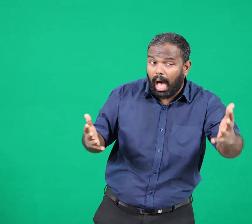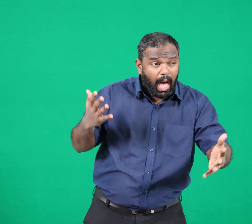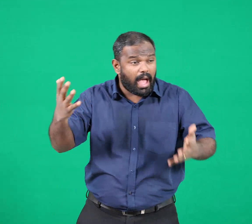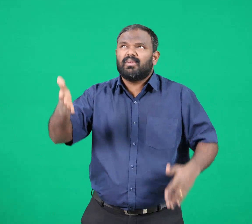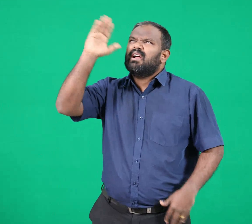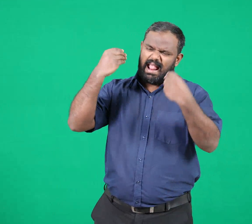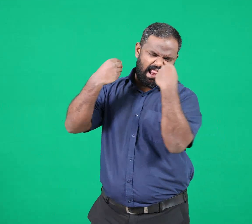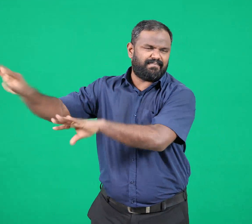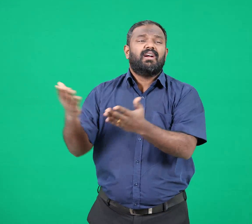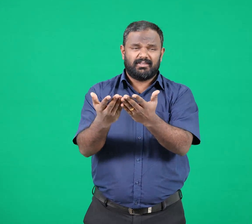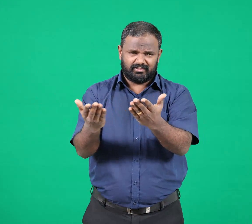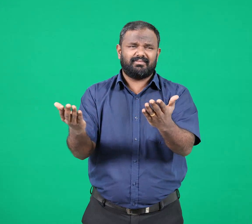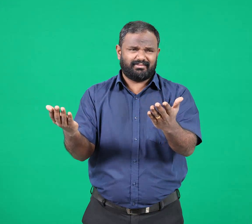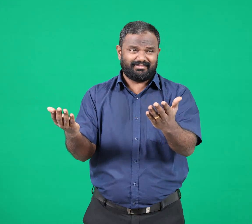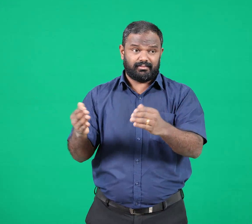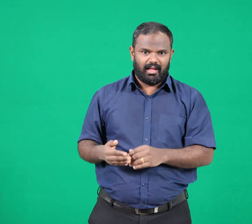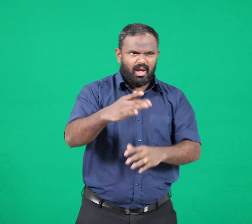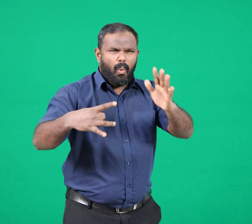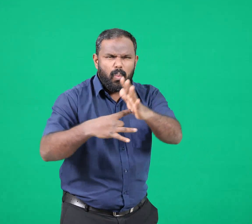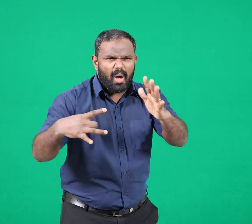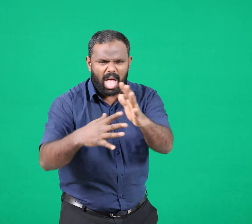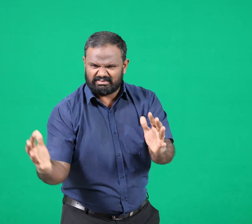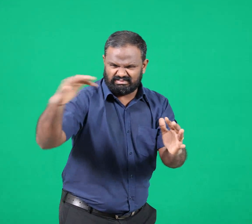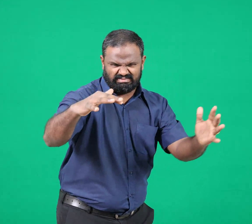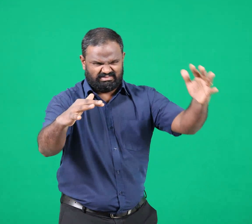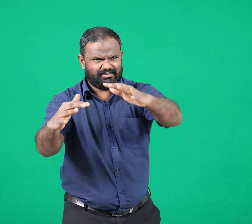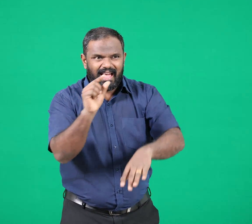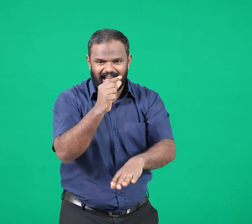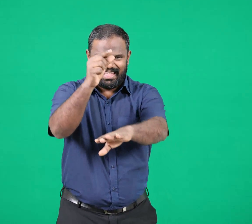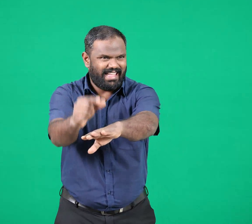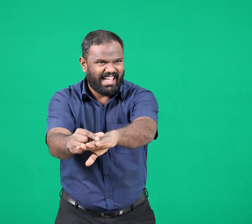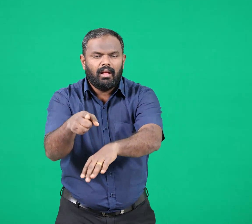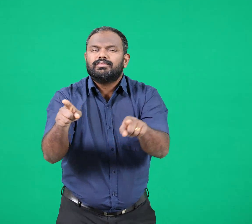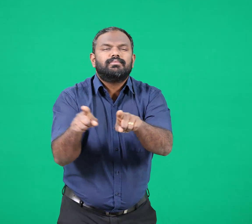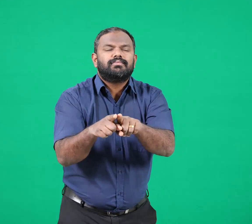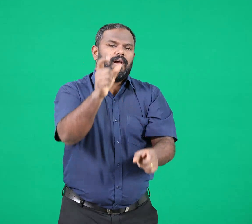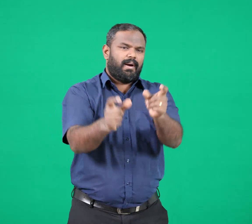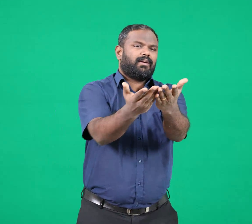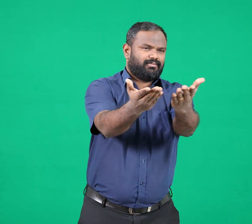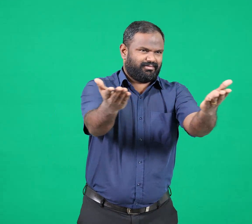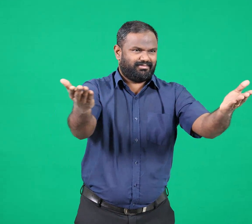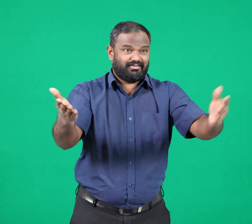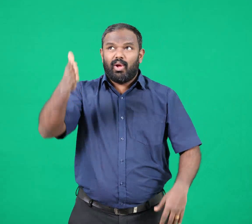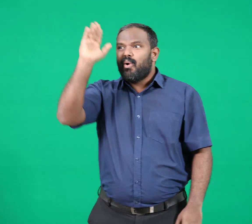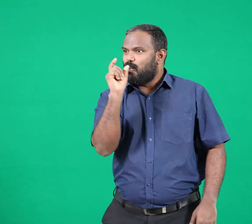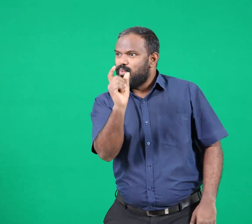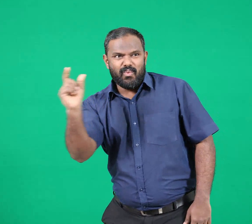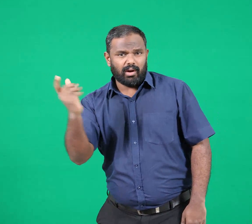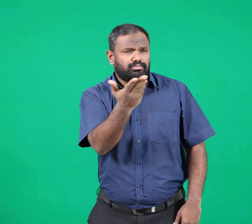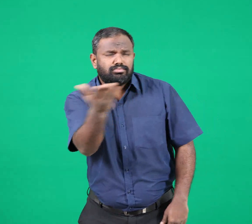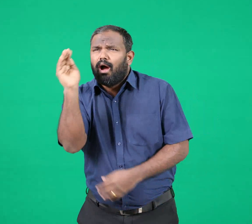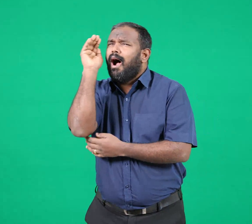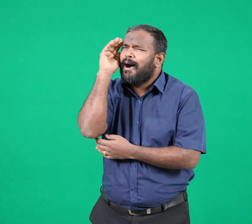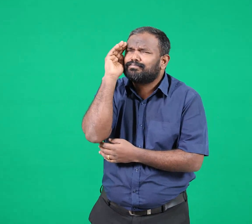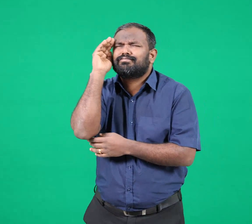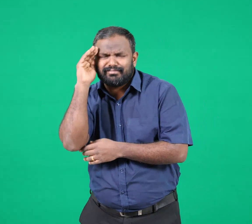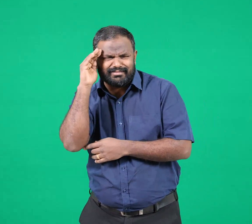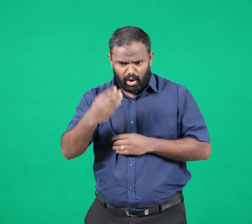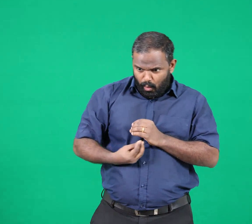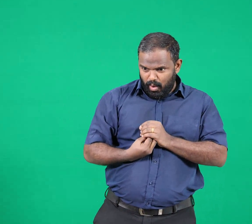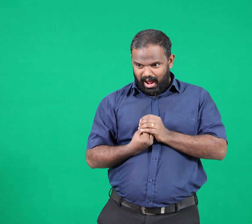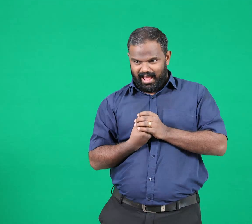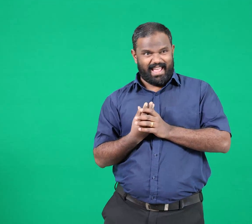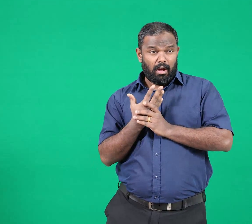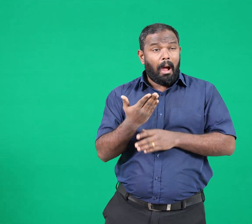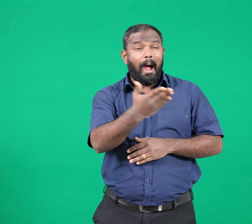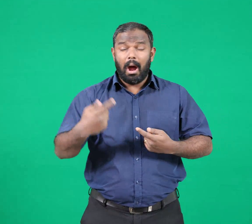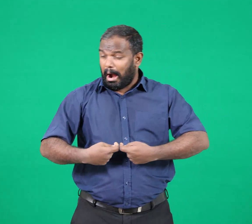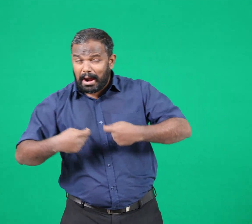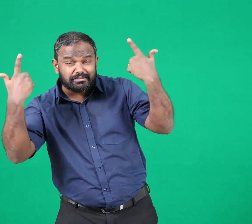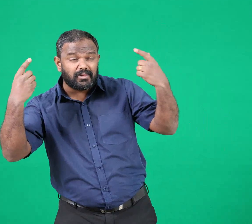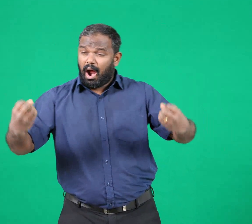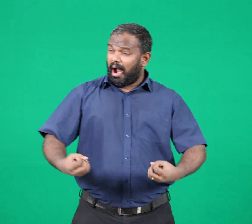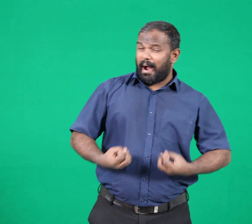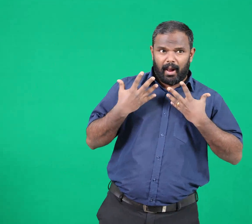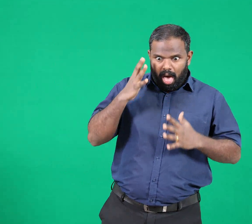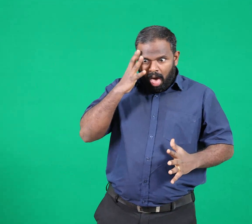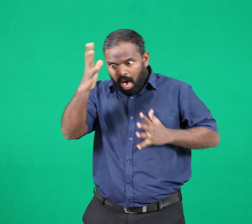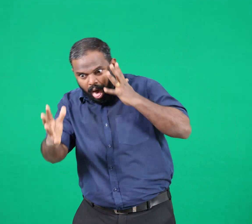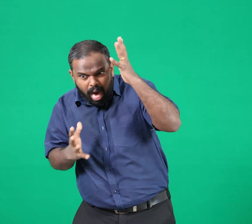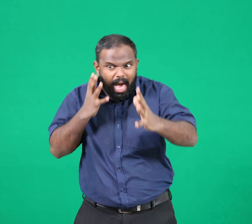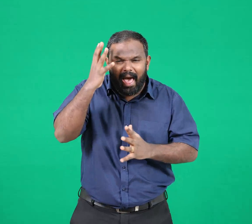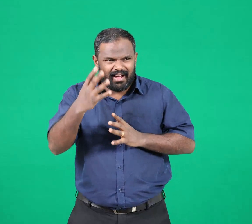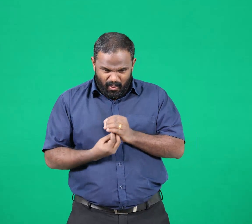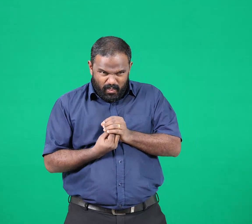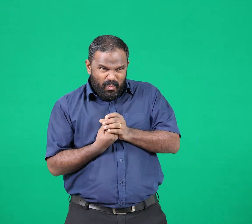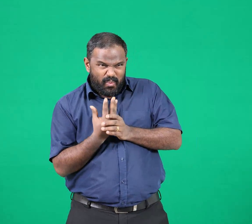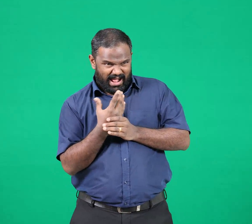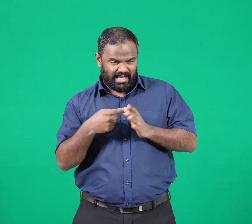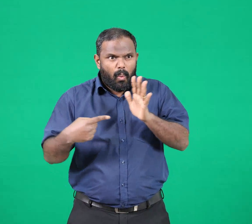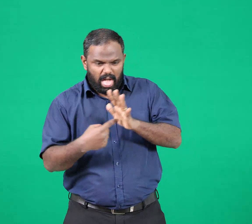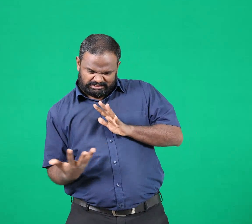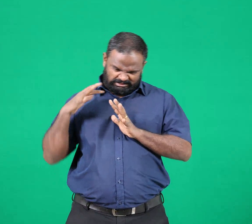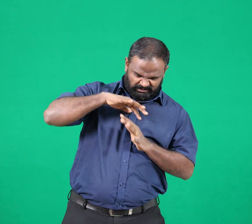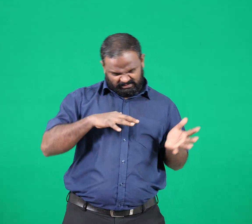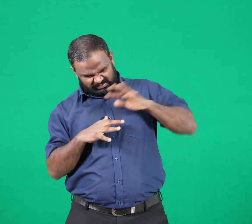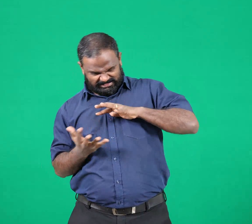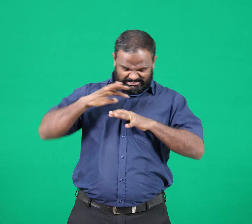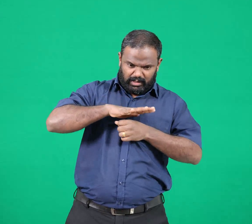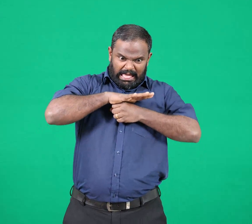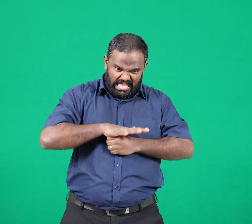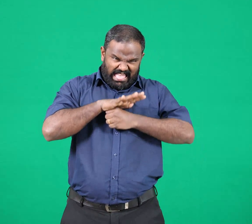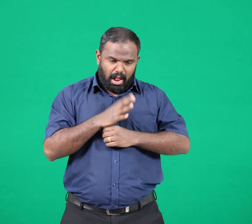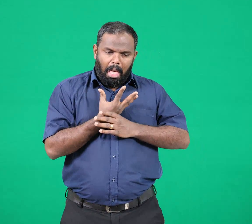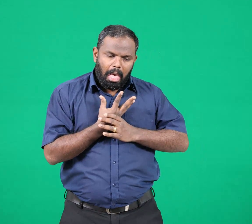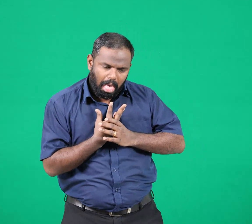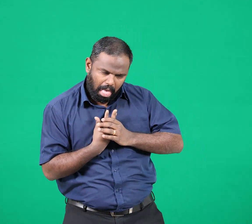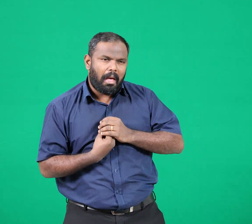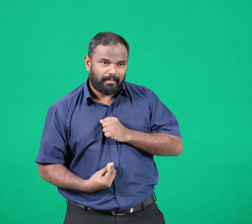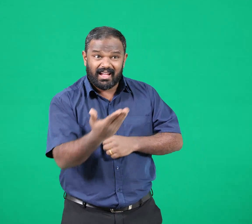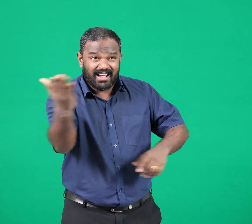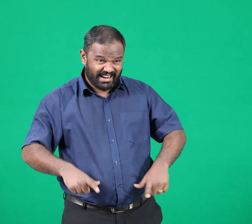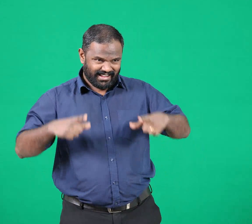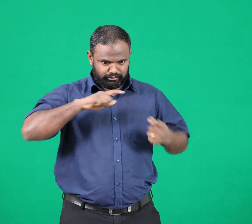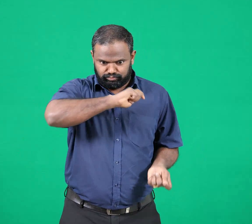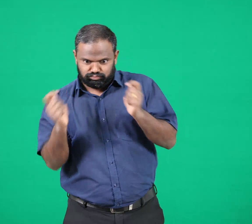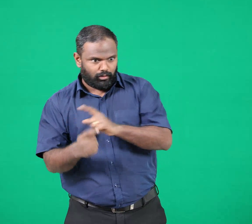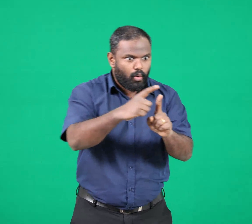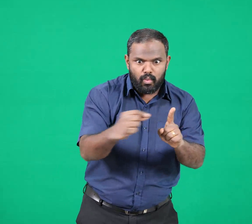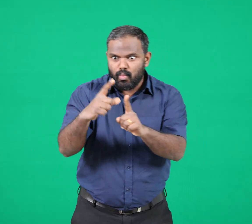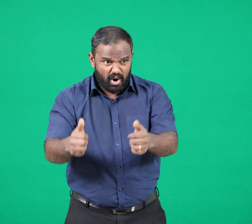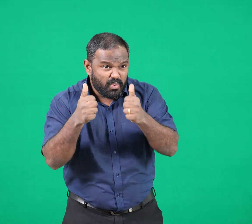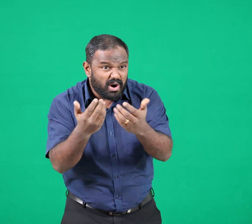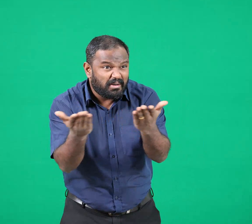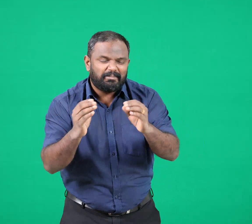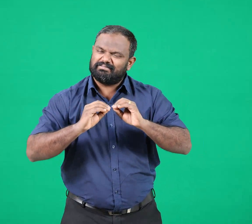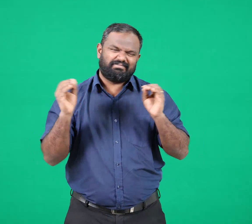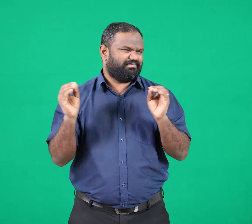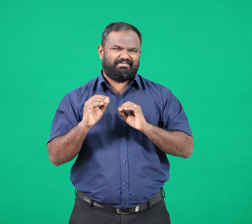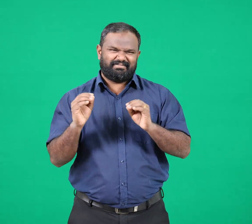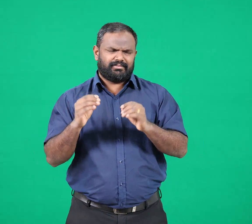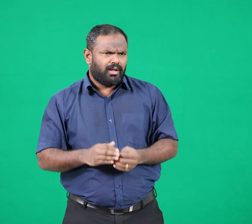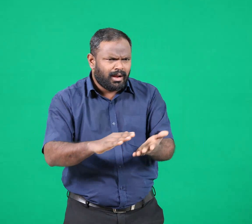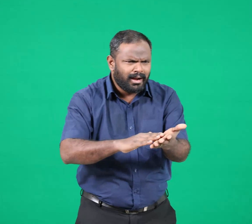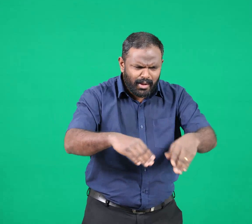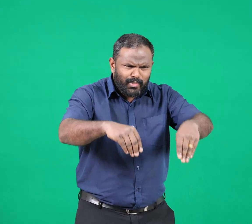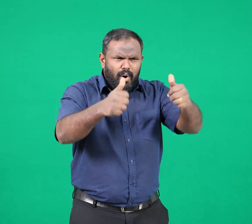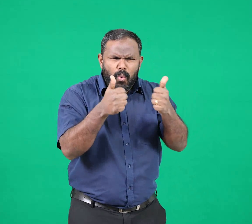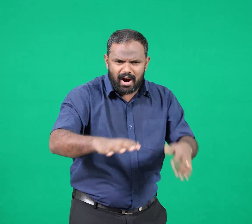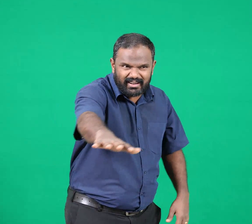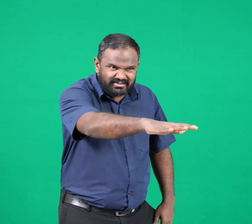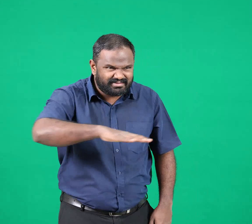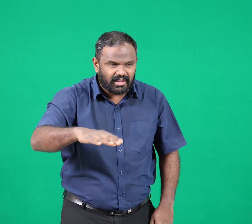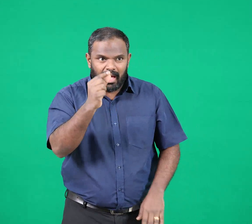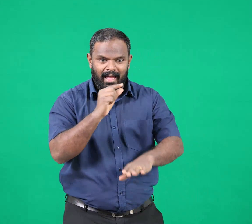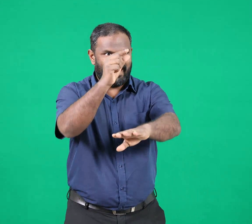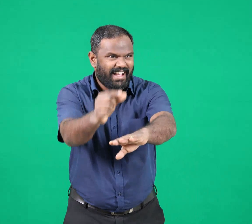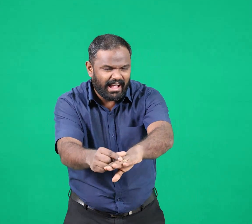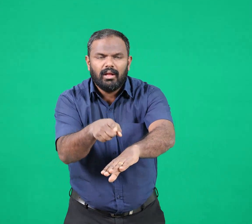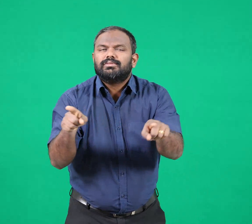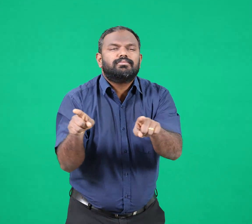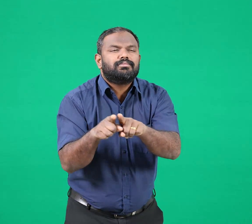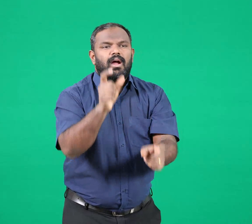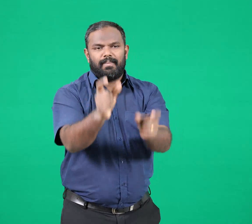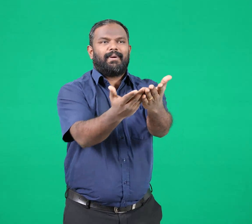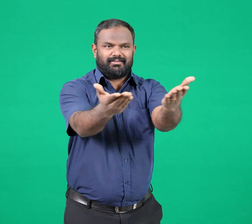The seeds that fell among the thorns are those who hear, but as they go on their way, they are choked by the worries, riches, and pleasures of this life, and their fruit does not mature.